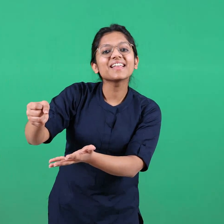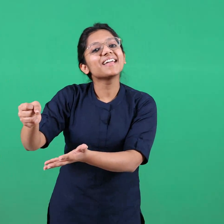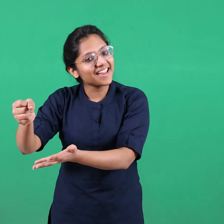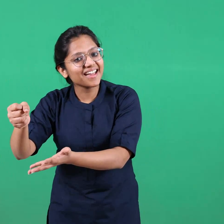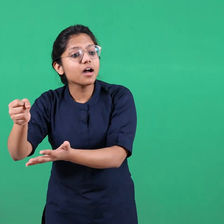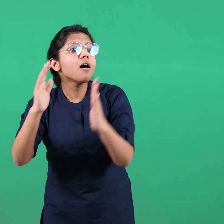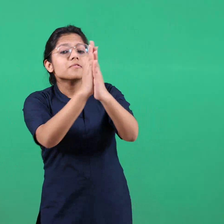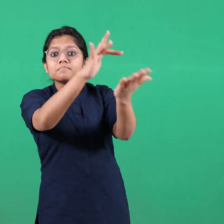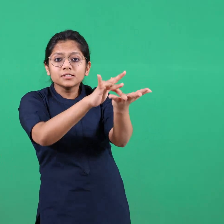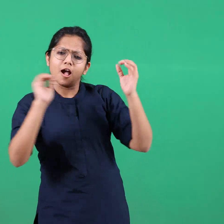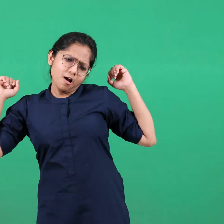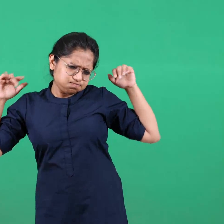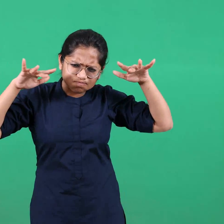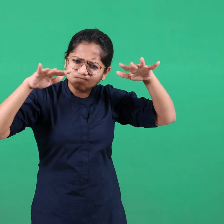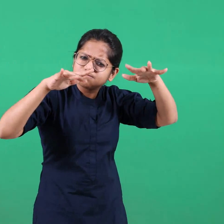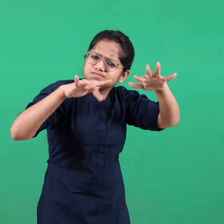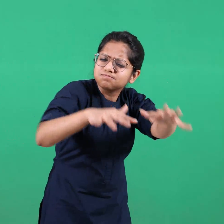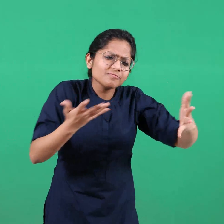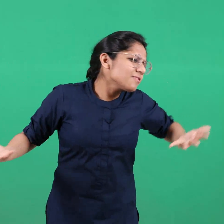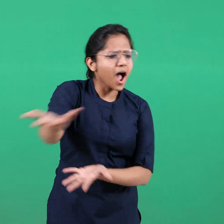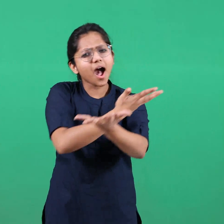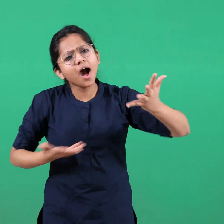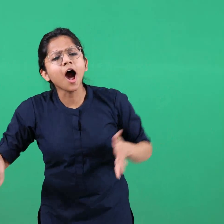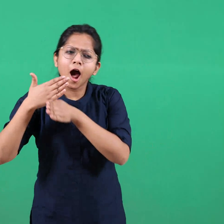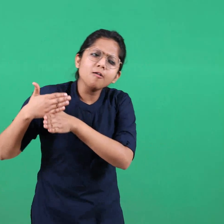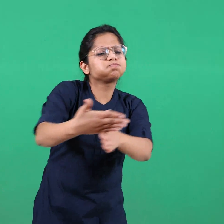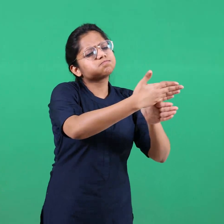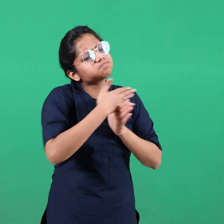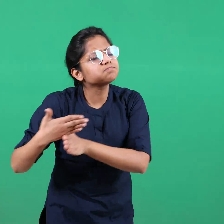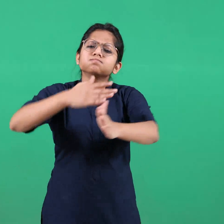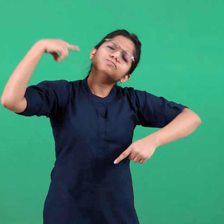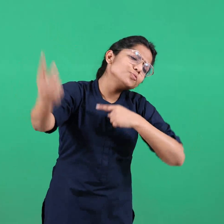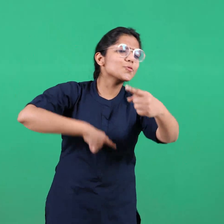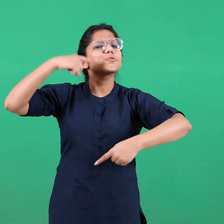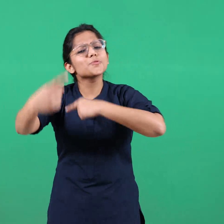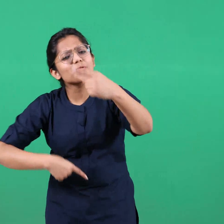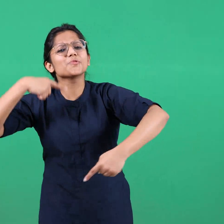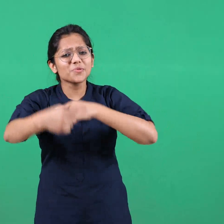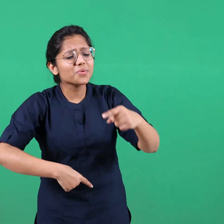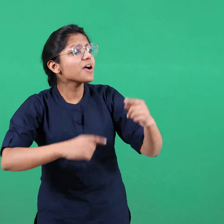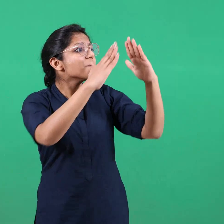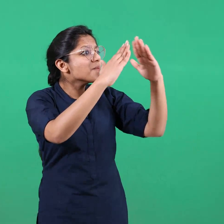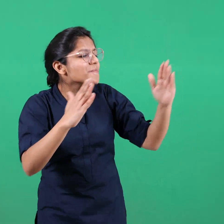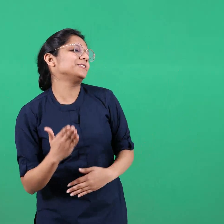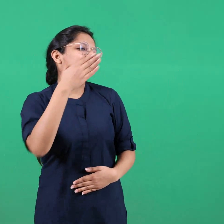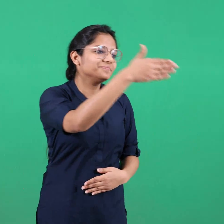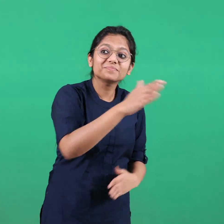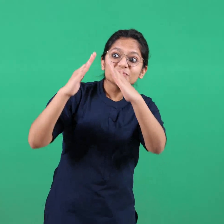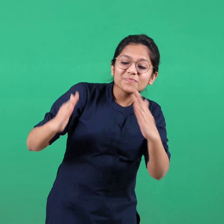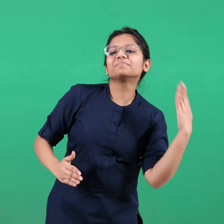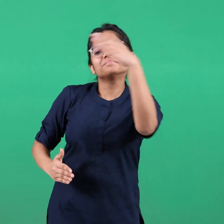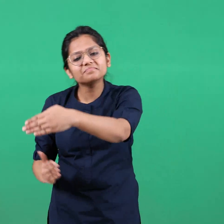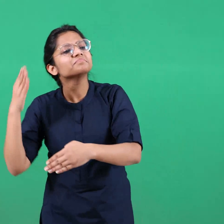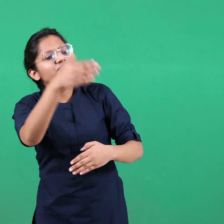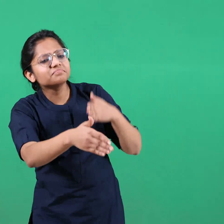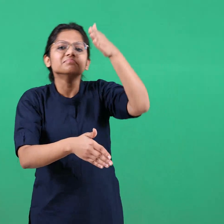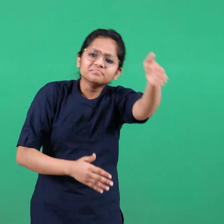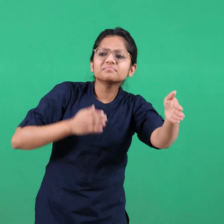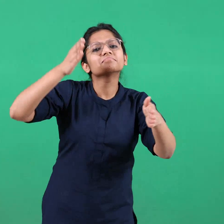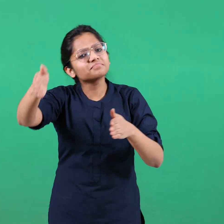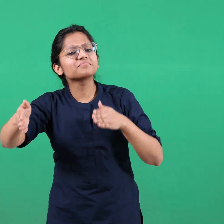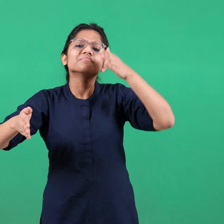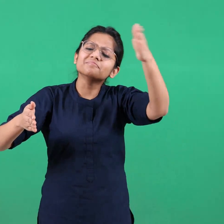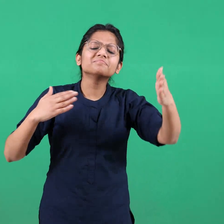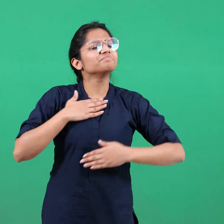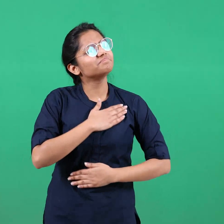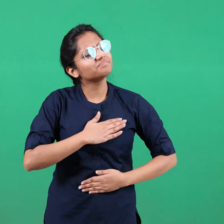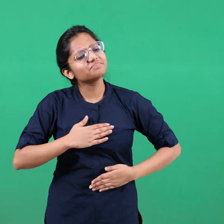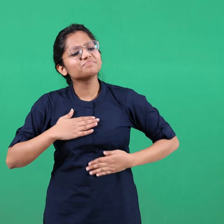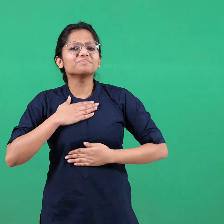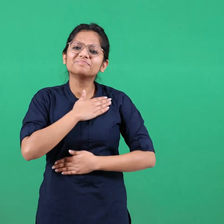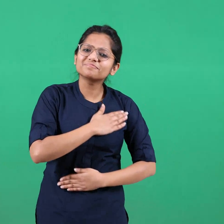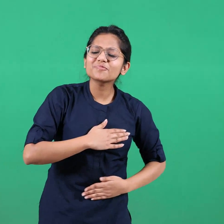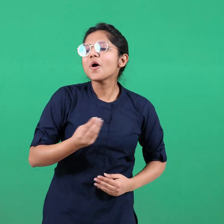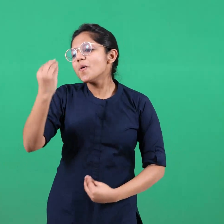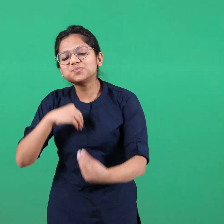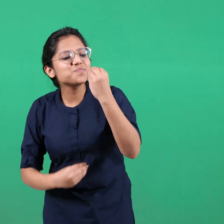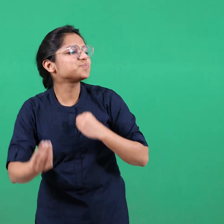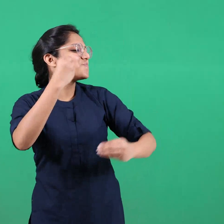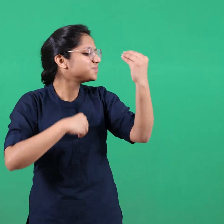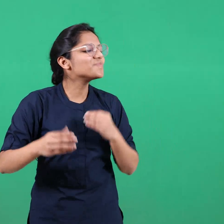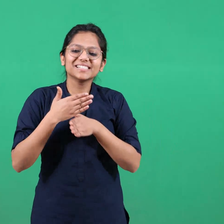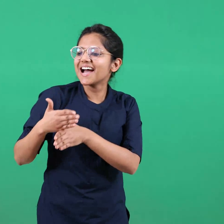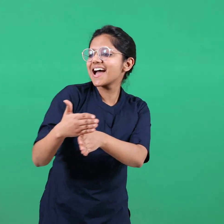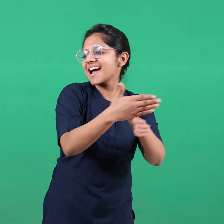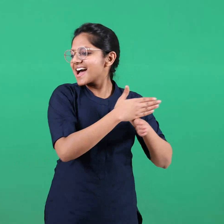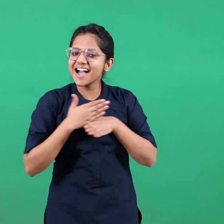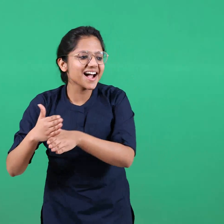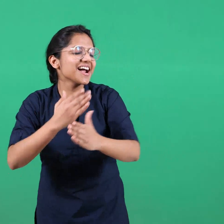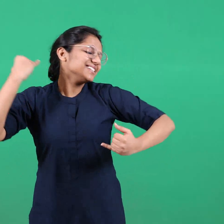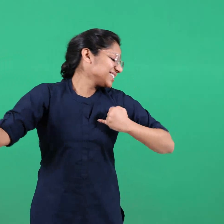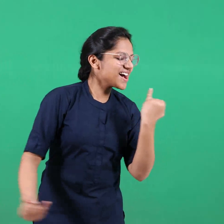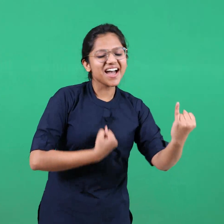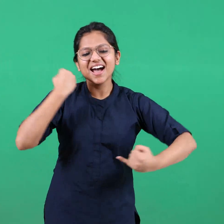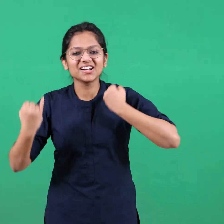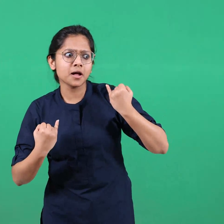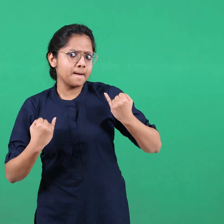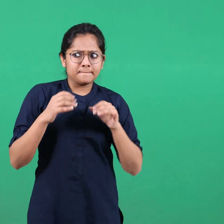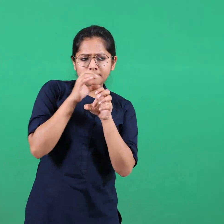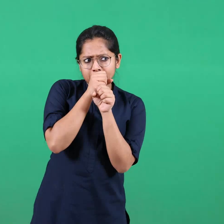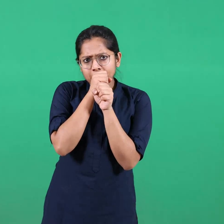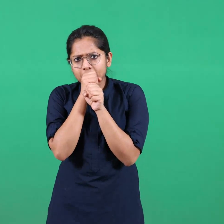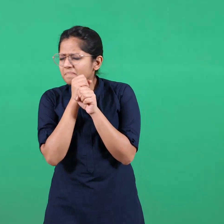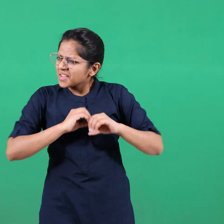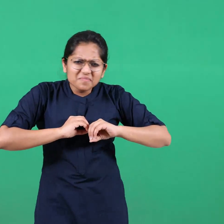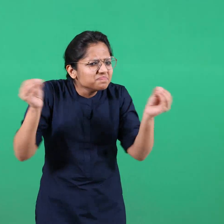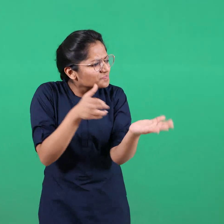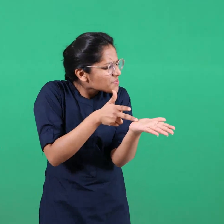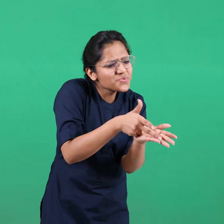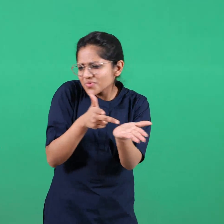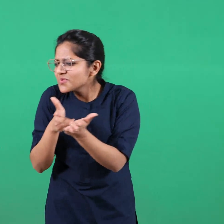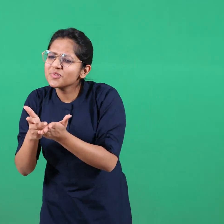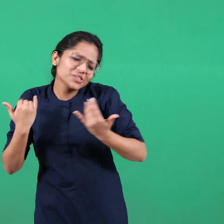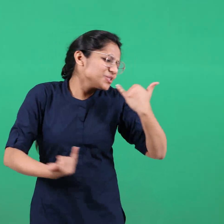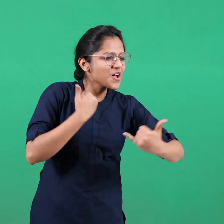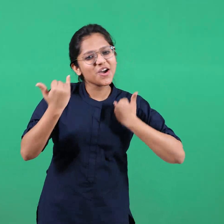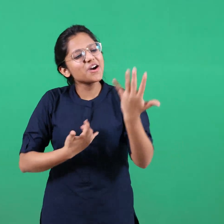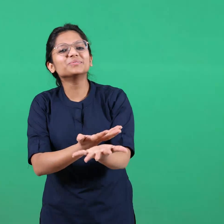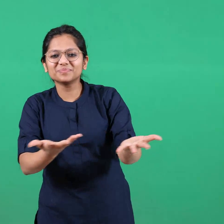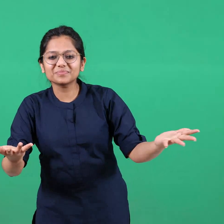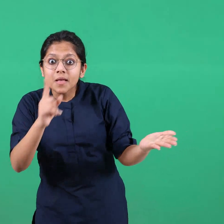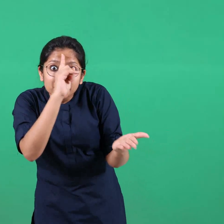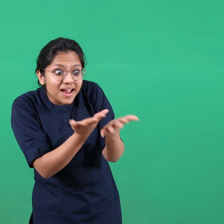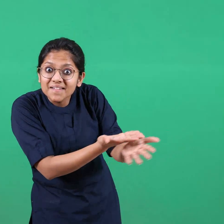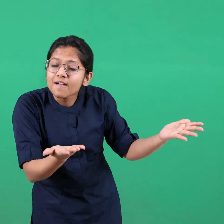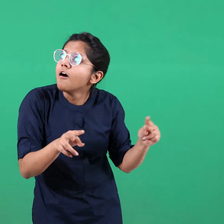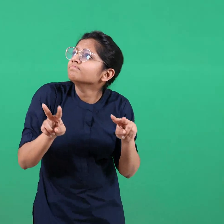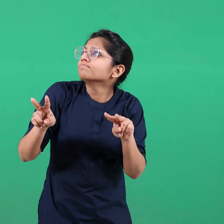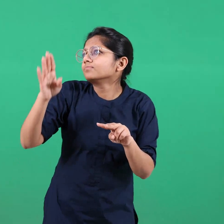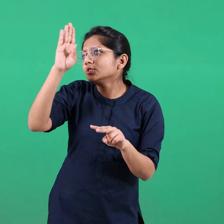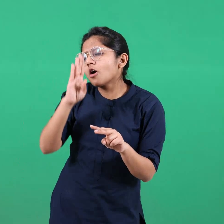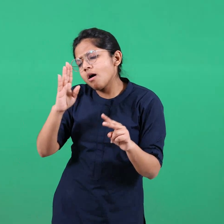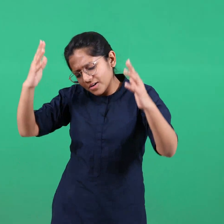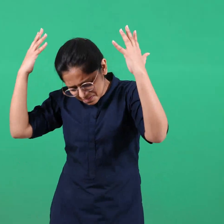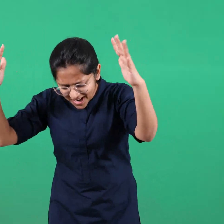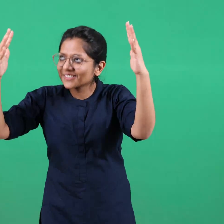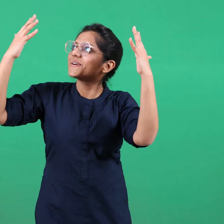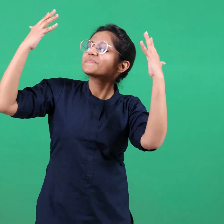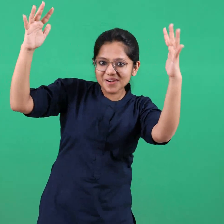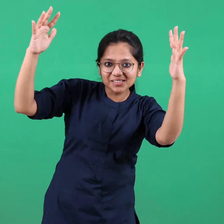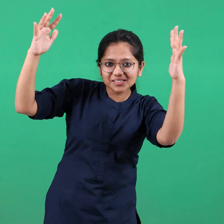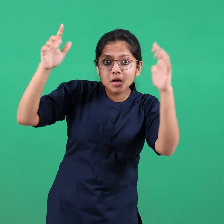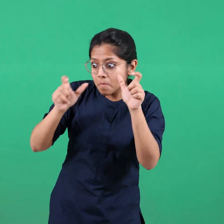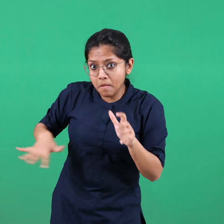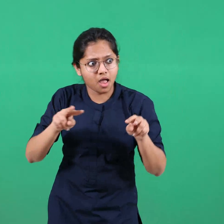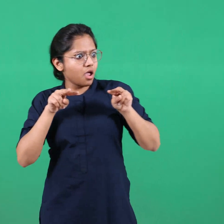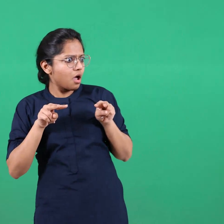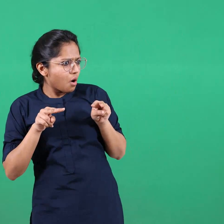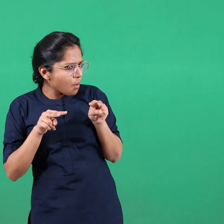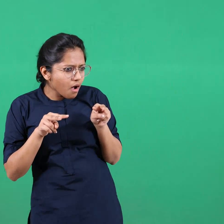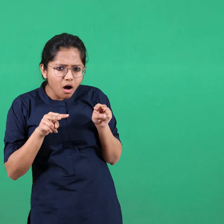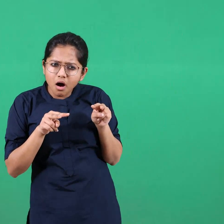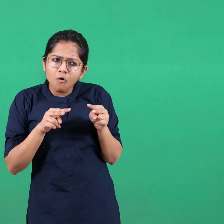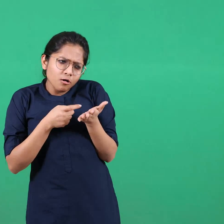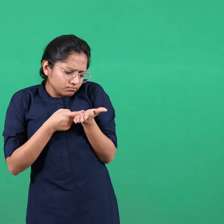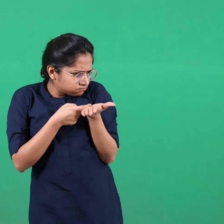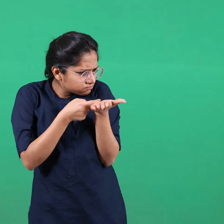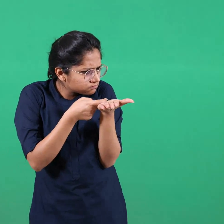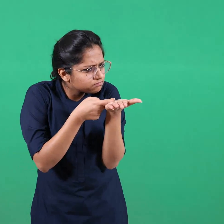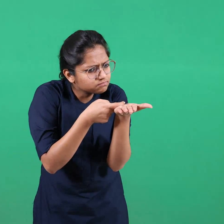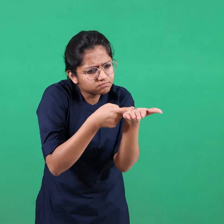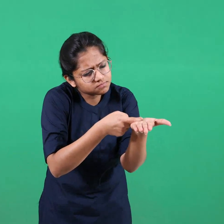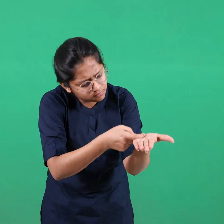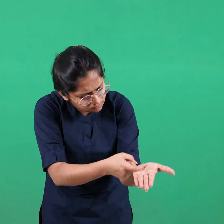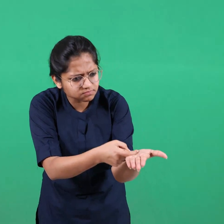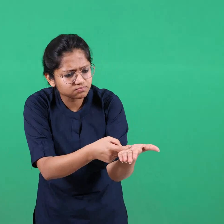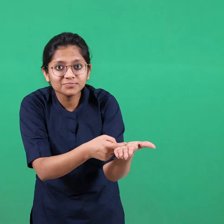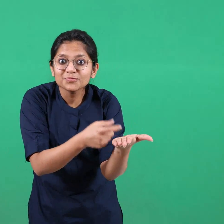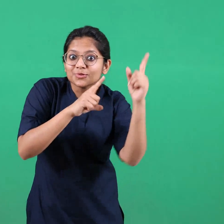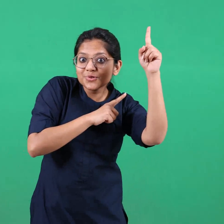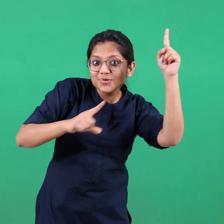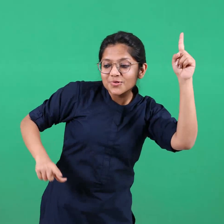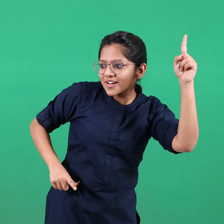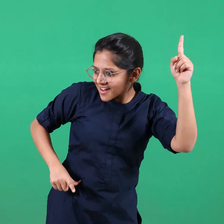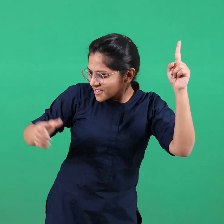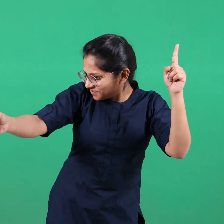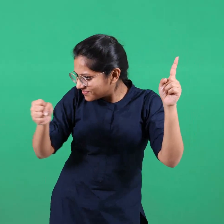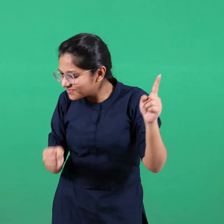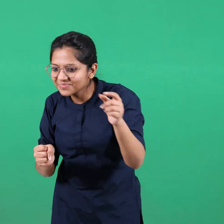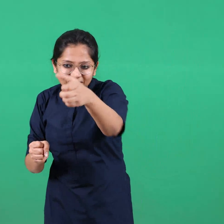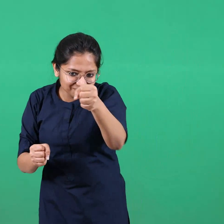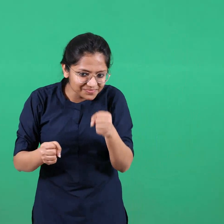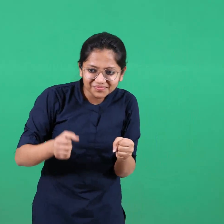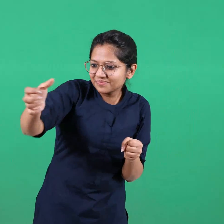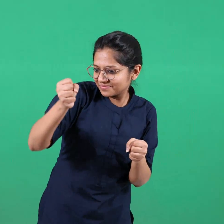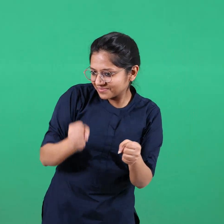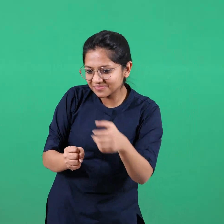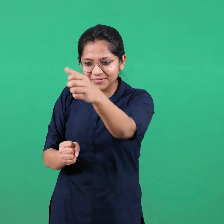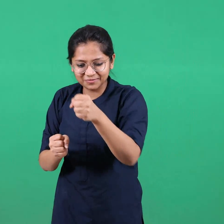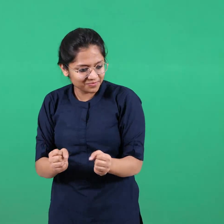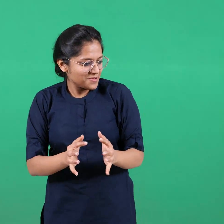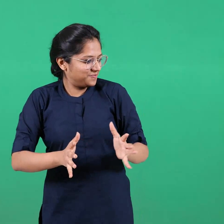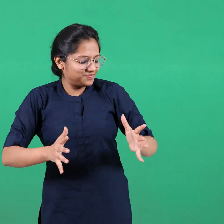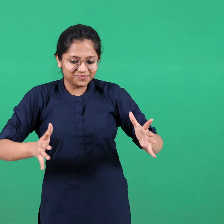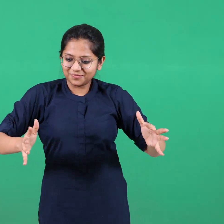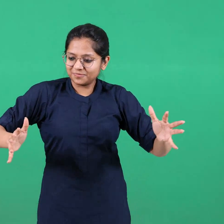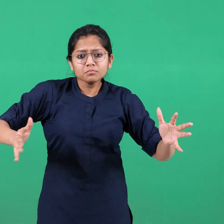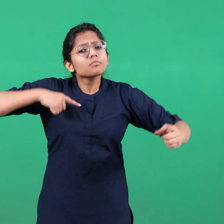With one accord they continued to meet daily in the temple courts and to break bread from house to house, sharing their meals with gladness and sincerity of heart, praising God and enjoying the favor of all the people.